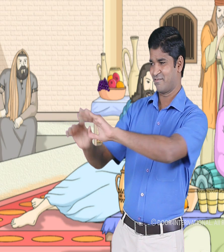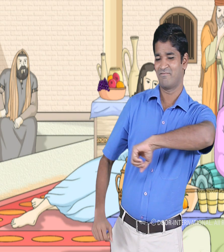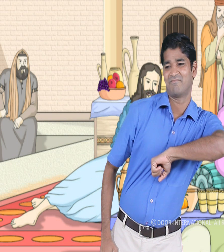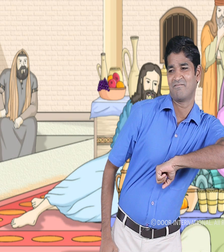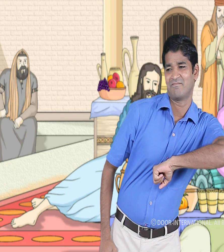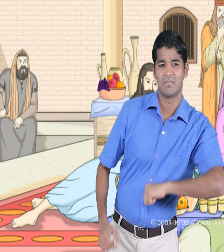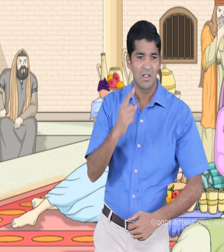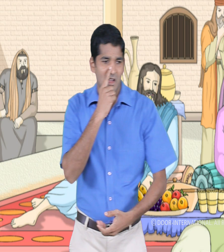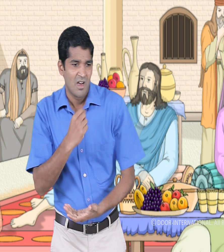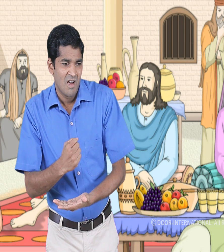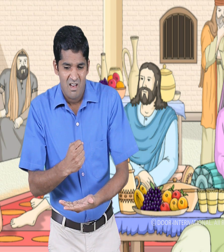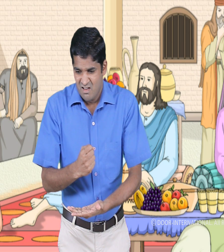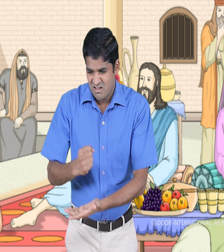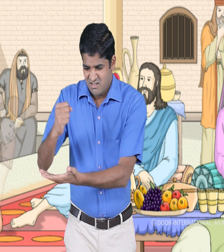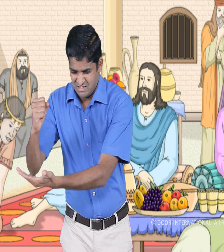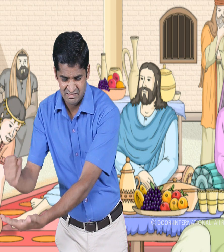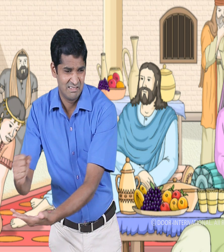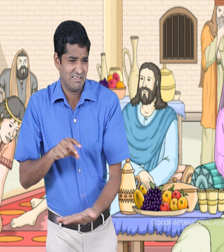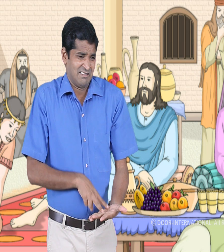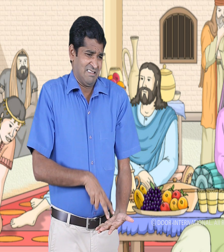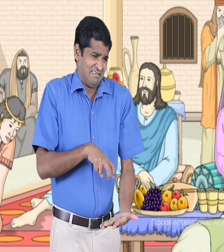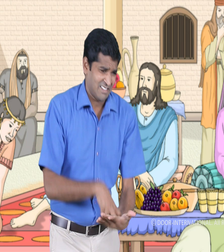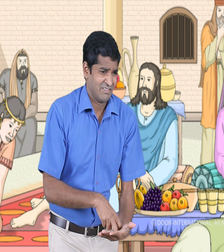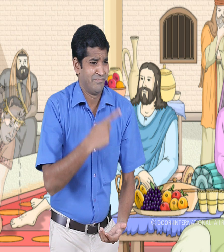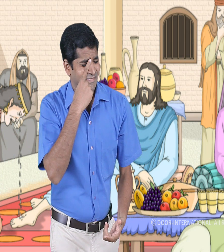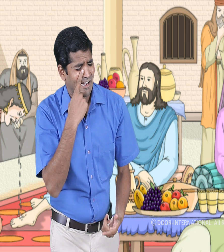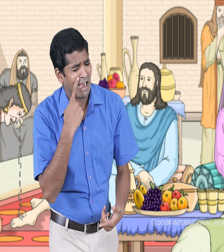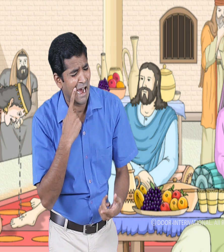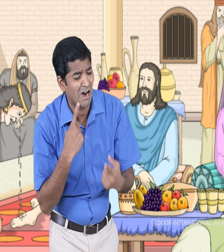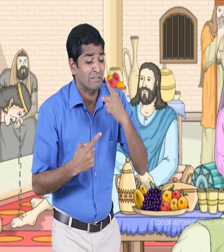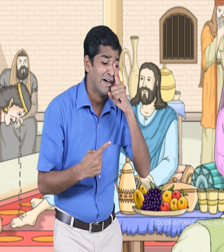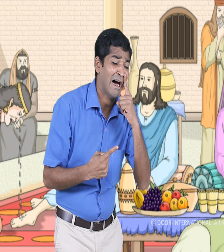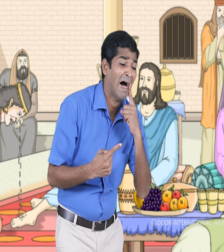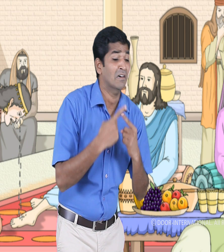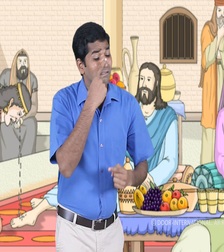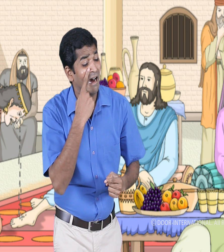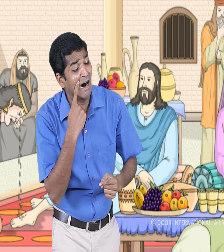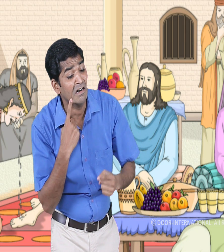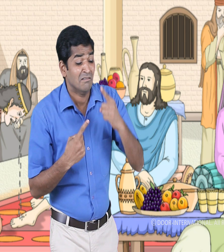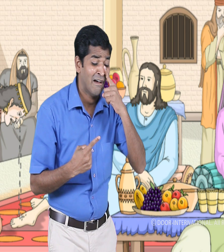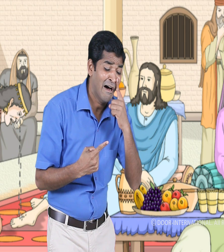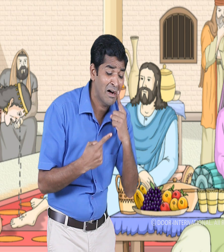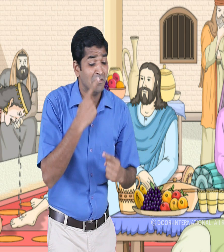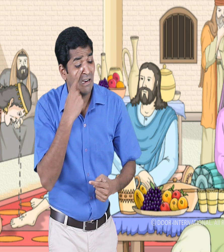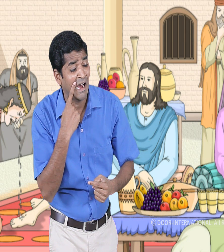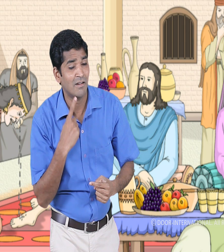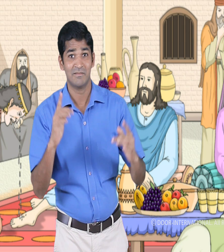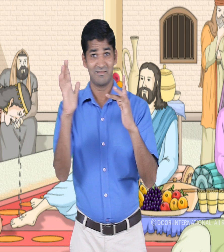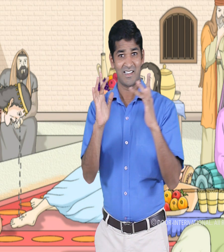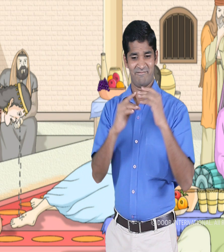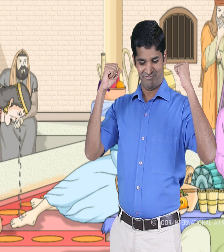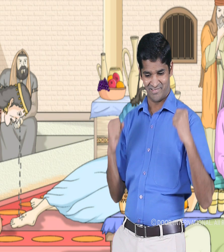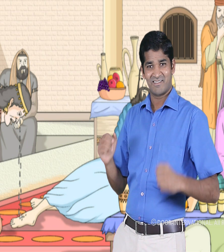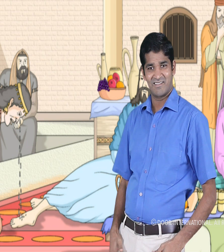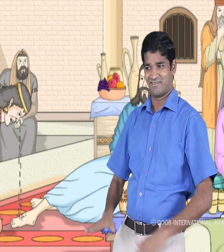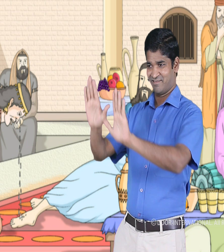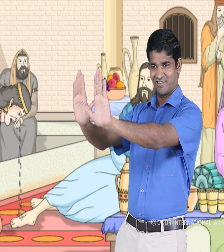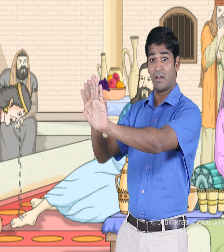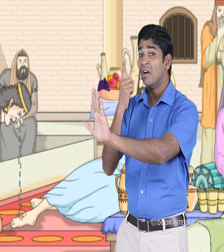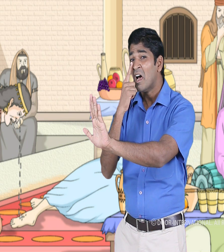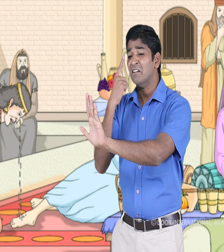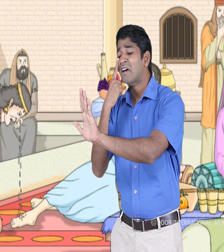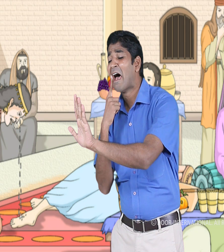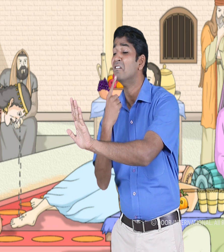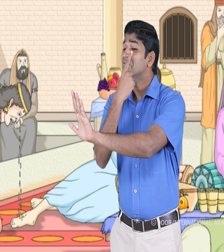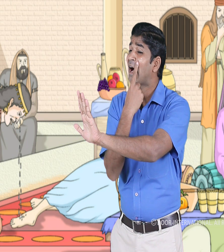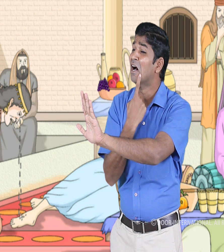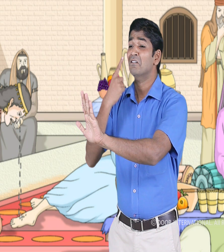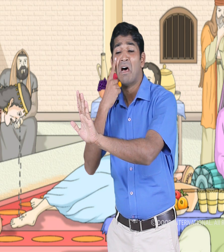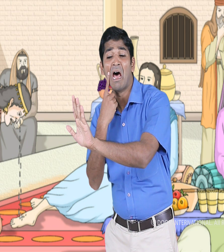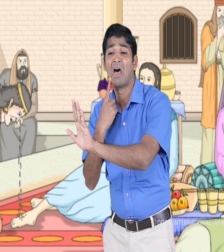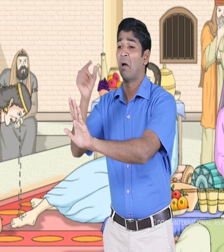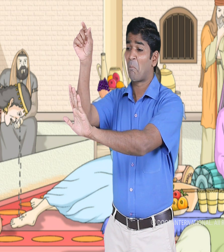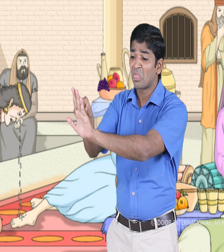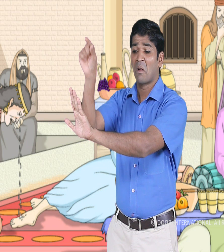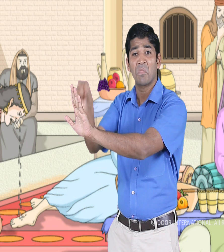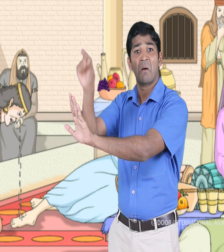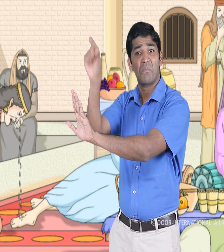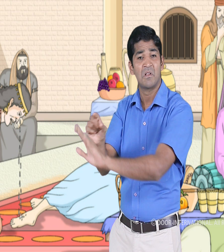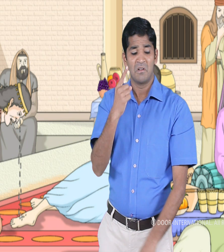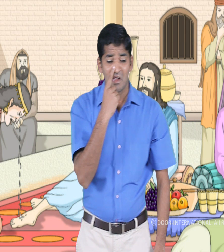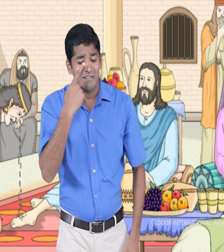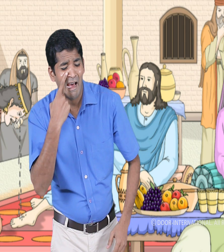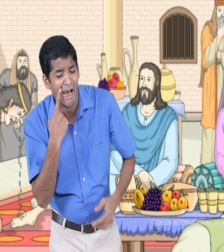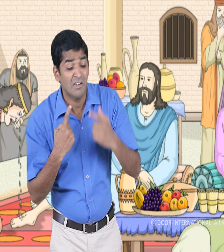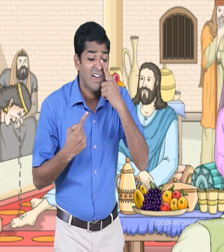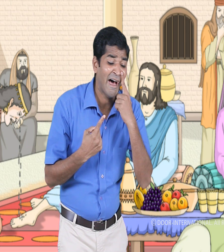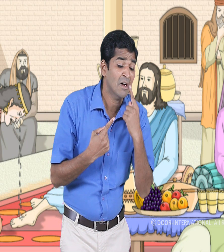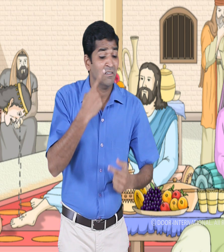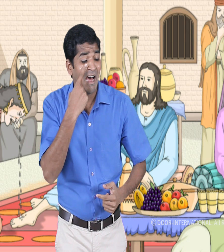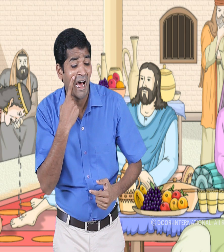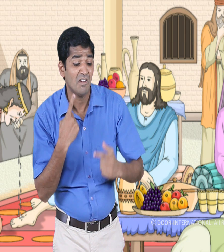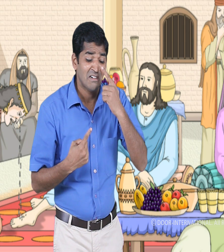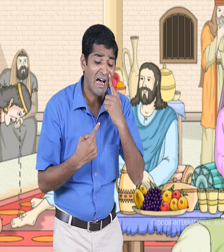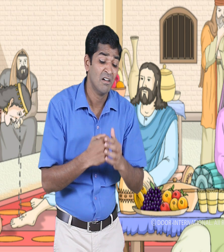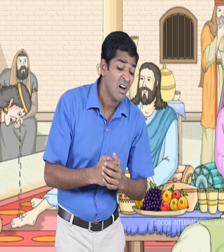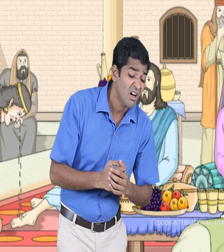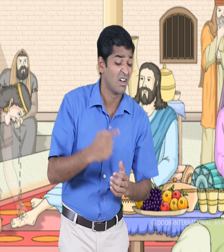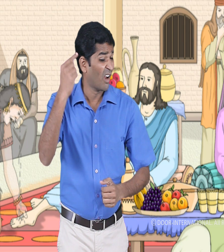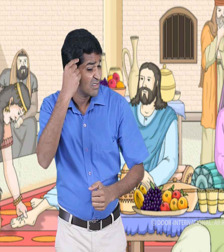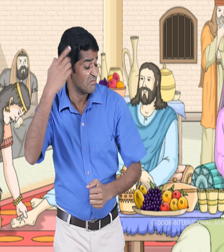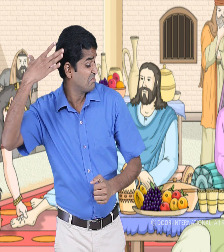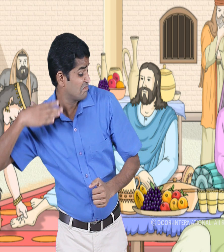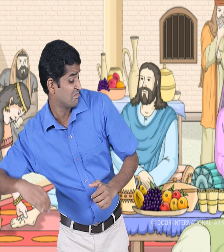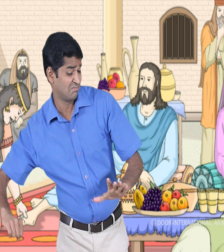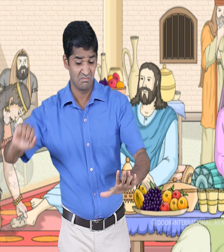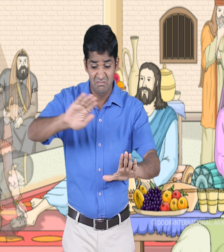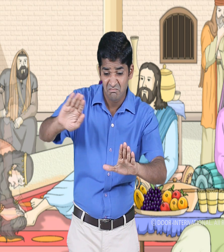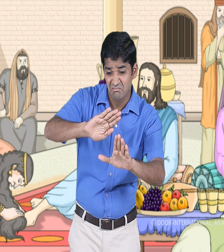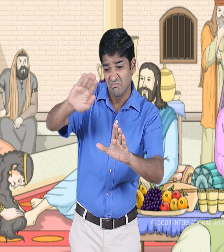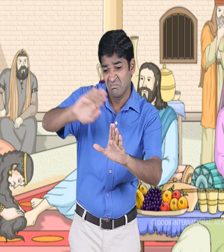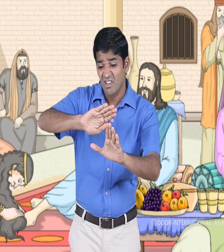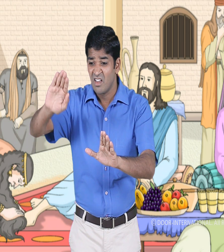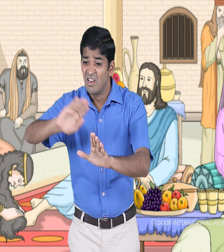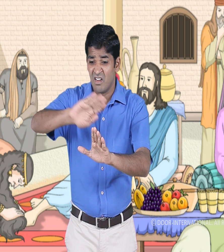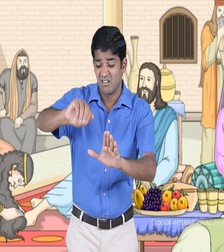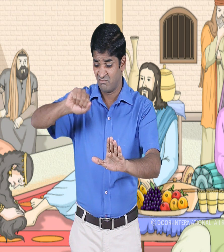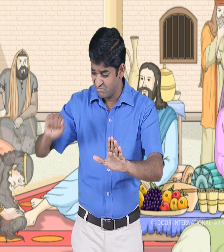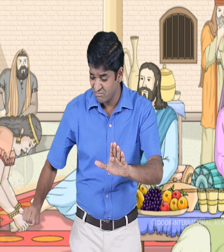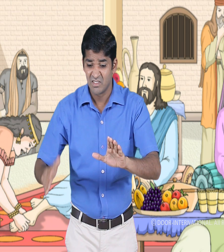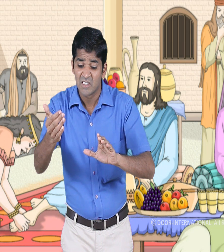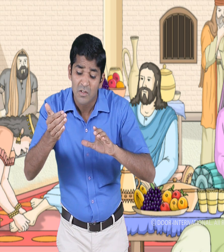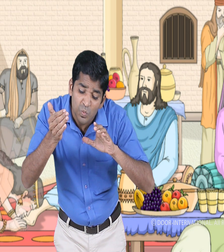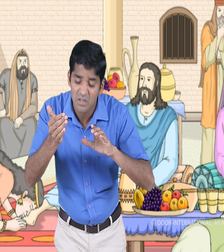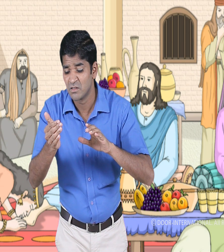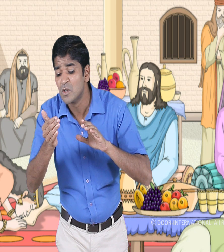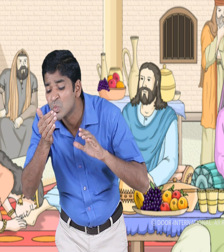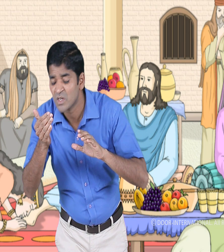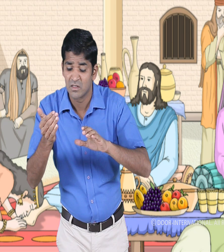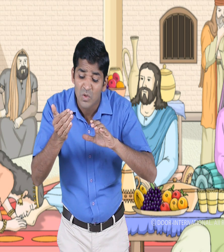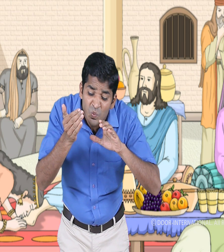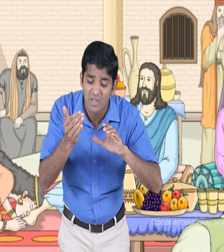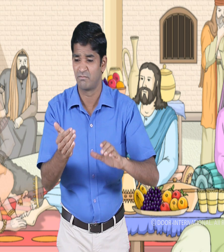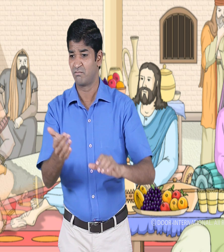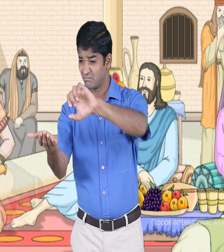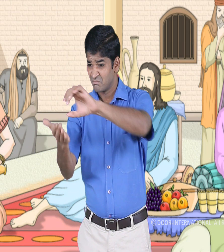As she stood behind Him at His feet weeping, she began to wet His feet with her tears and wipe them with her hair.